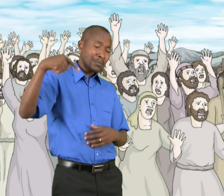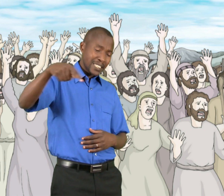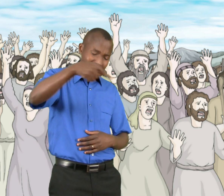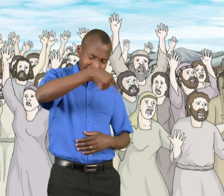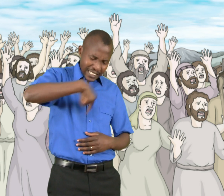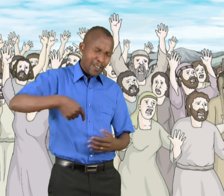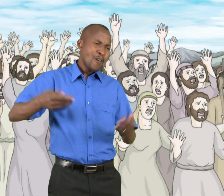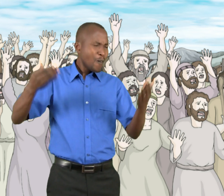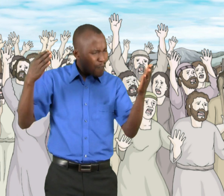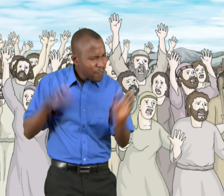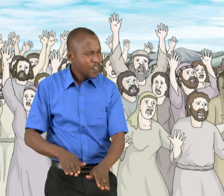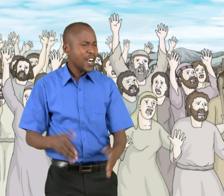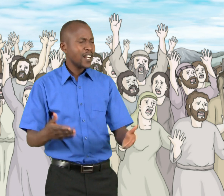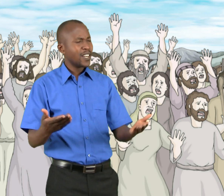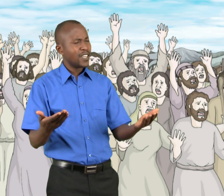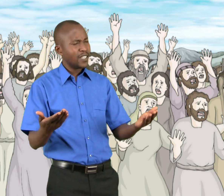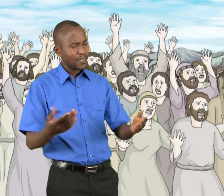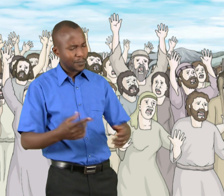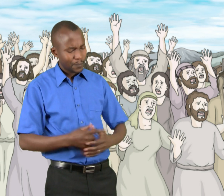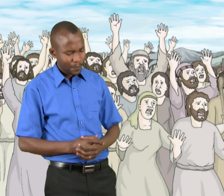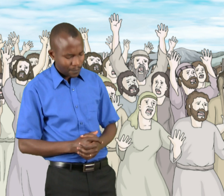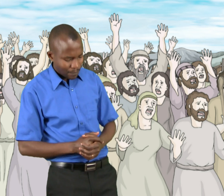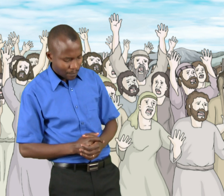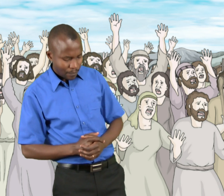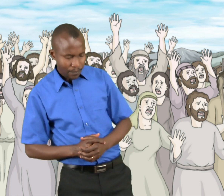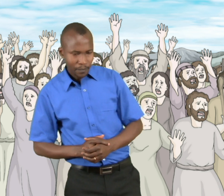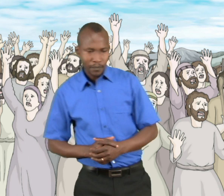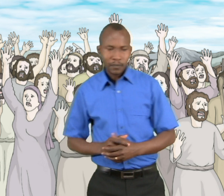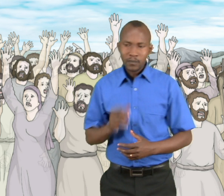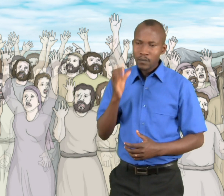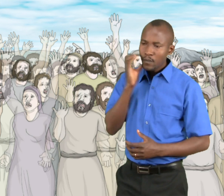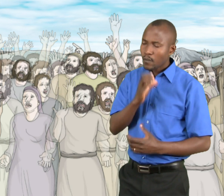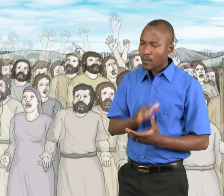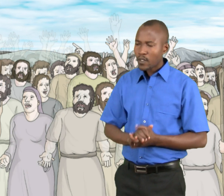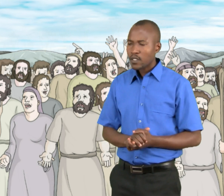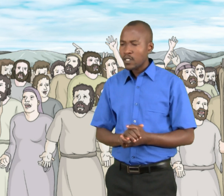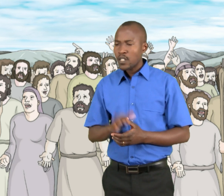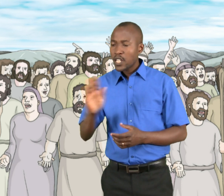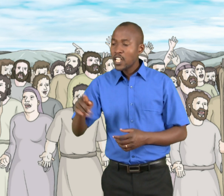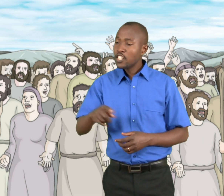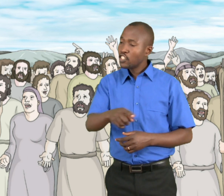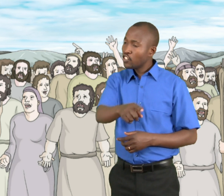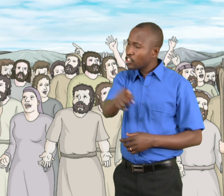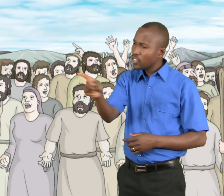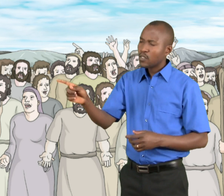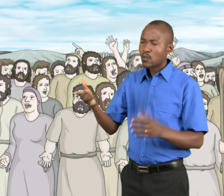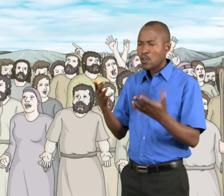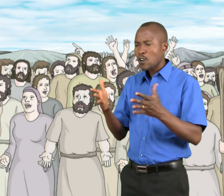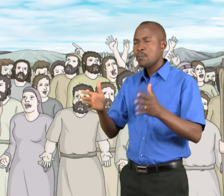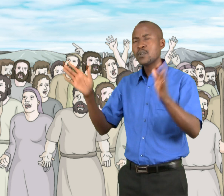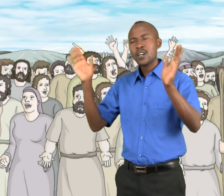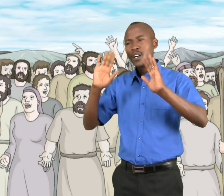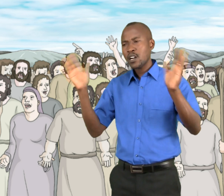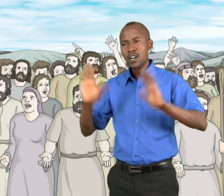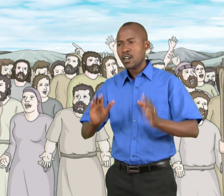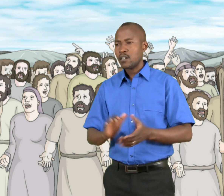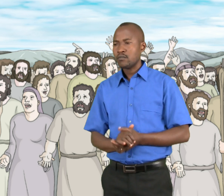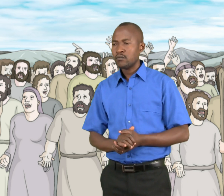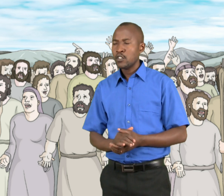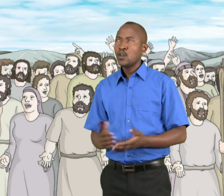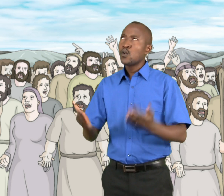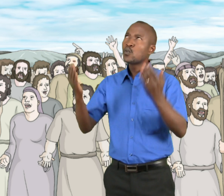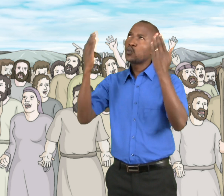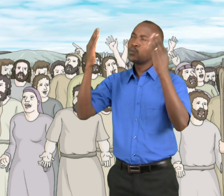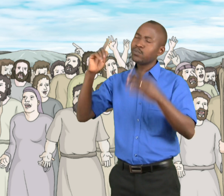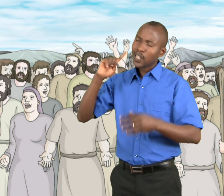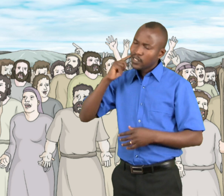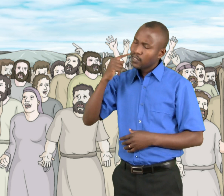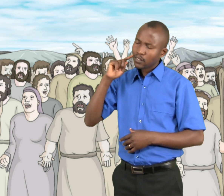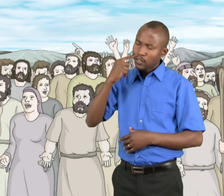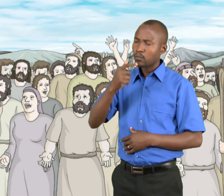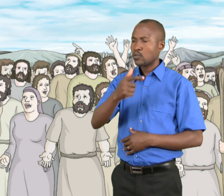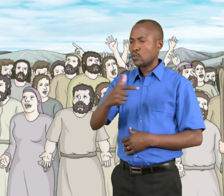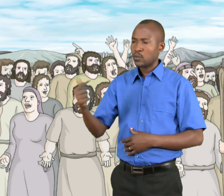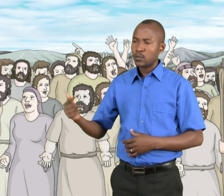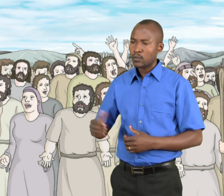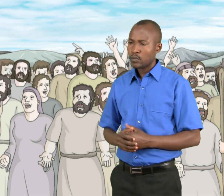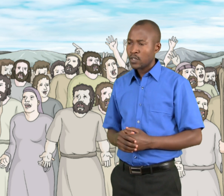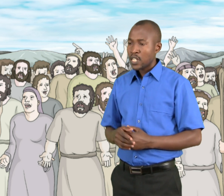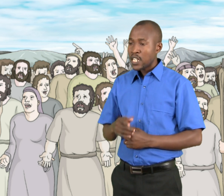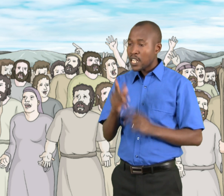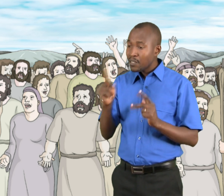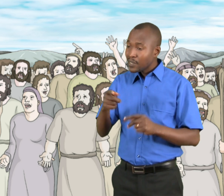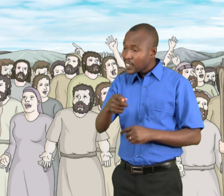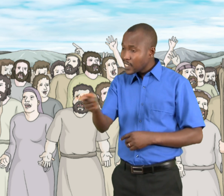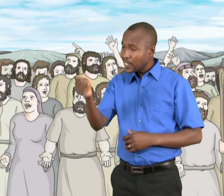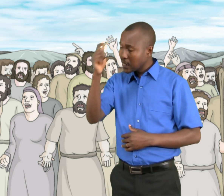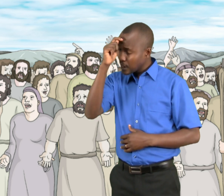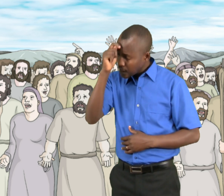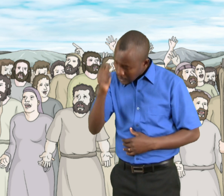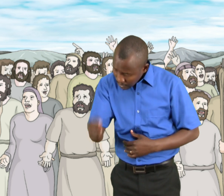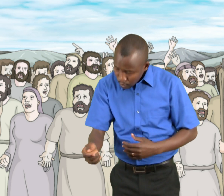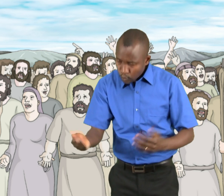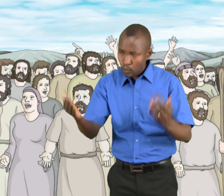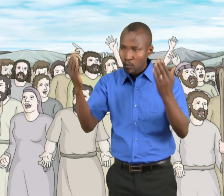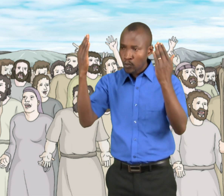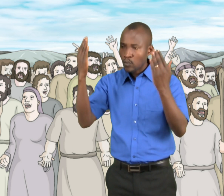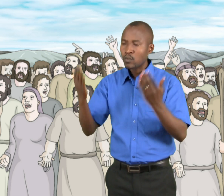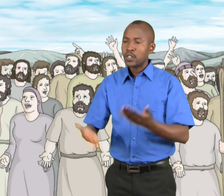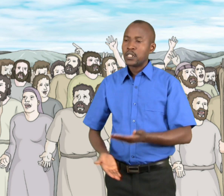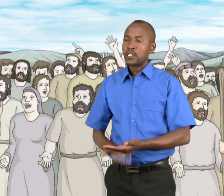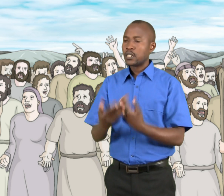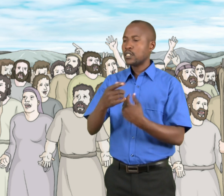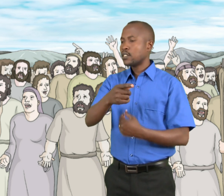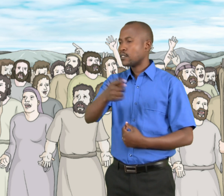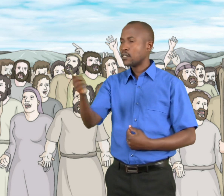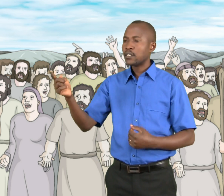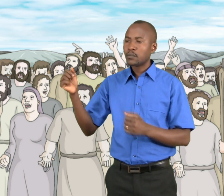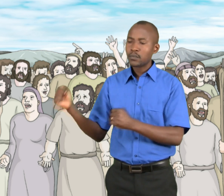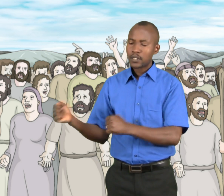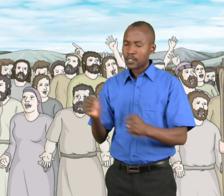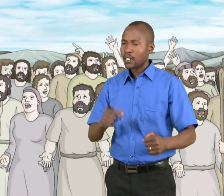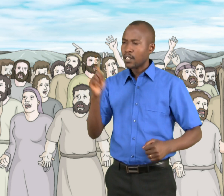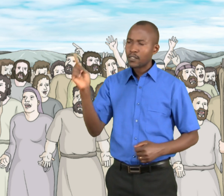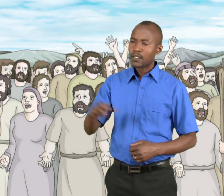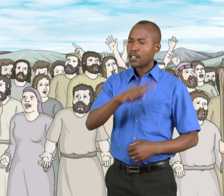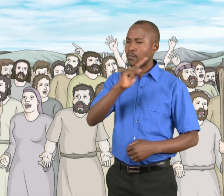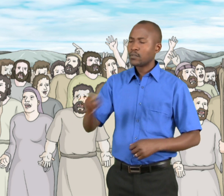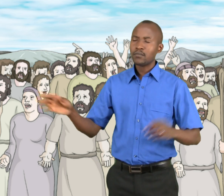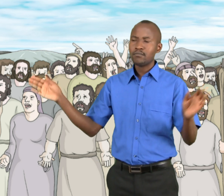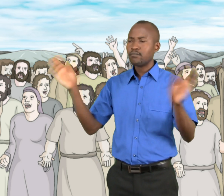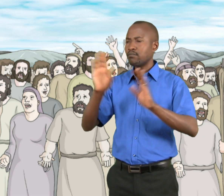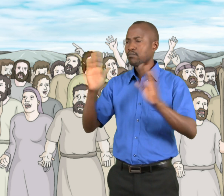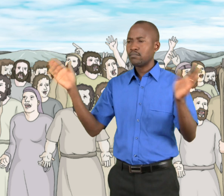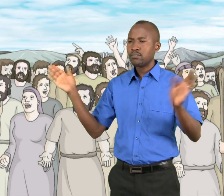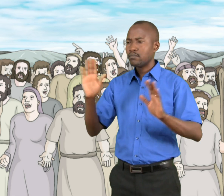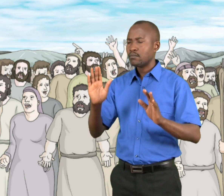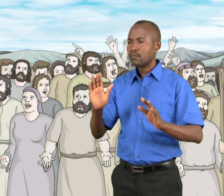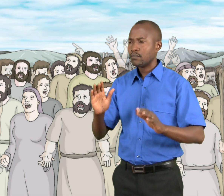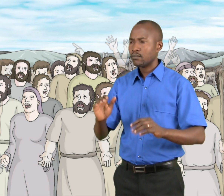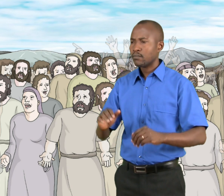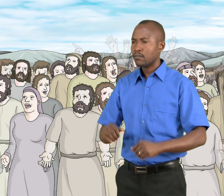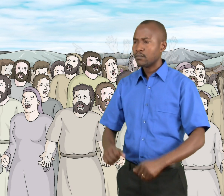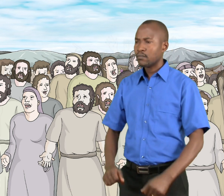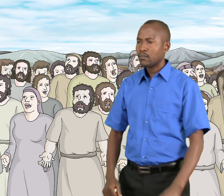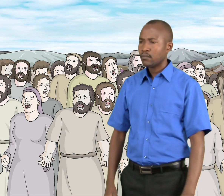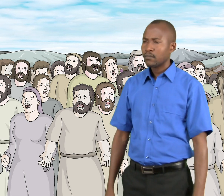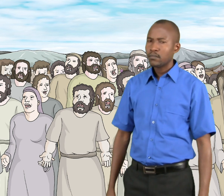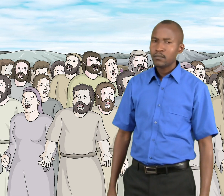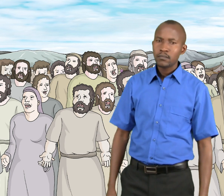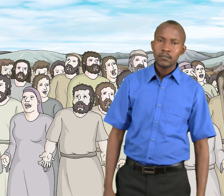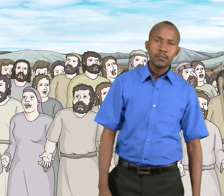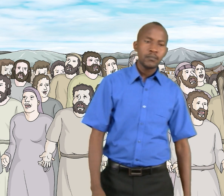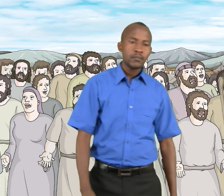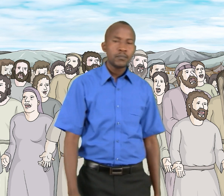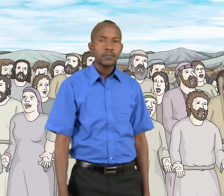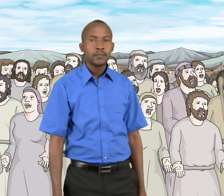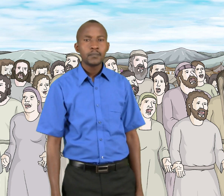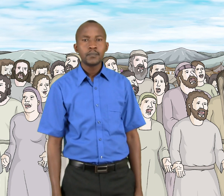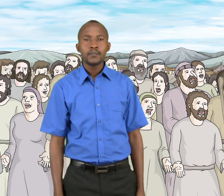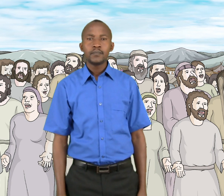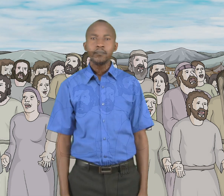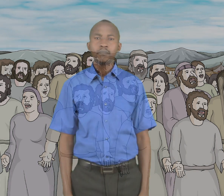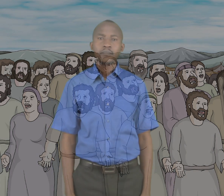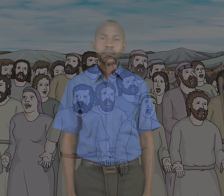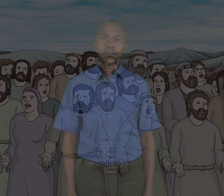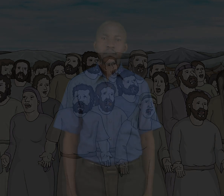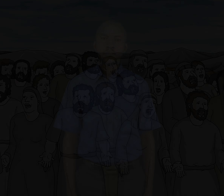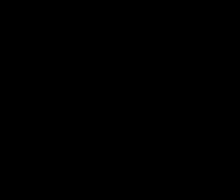“For God has come to test you, so that the fear of Him may be before you, to keep you from sinning.”